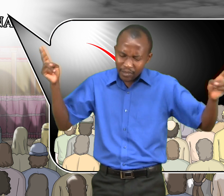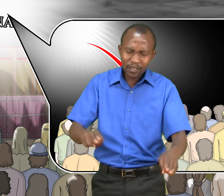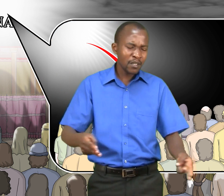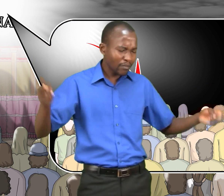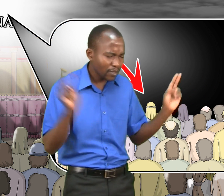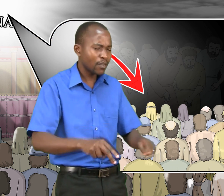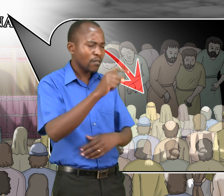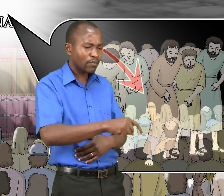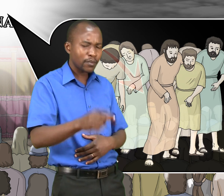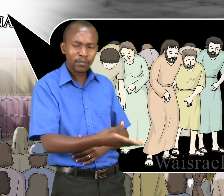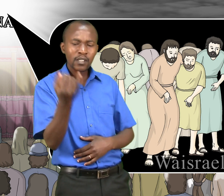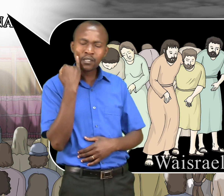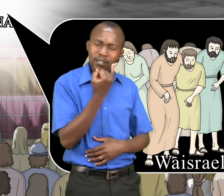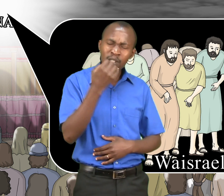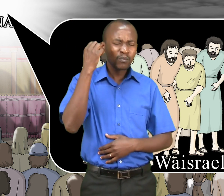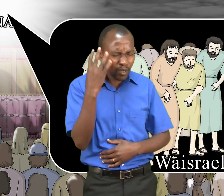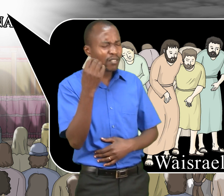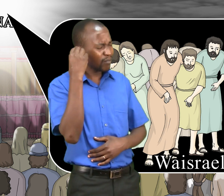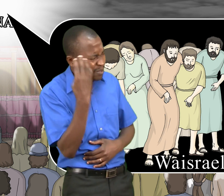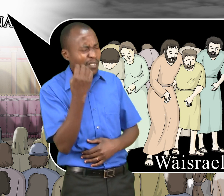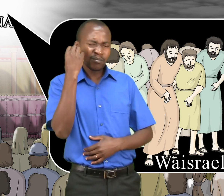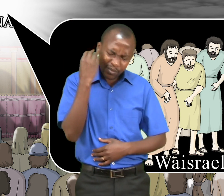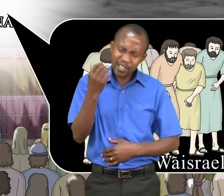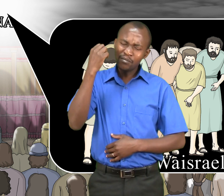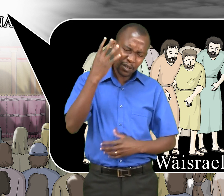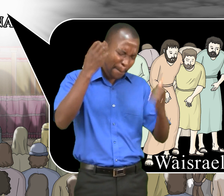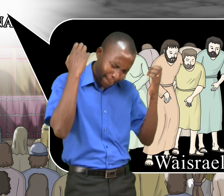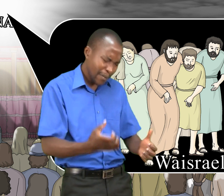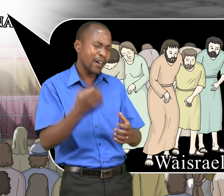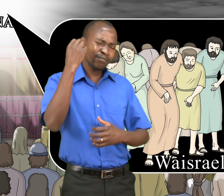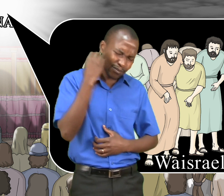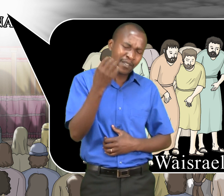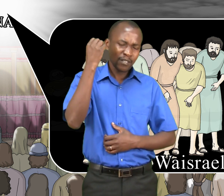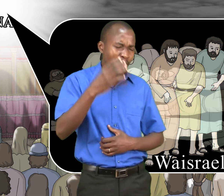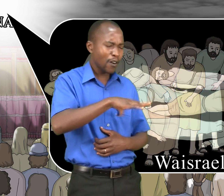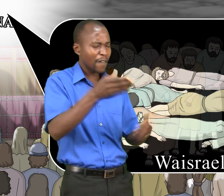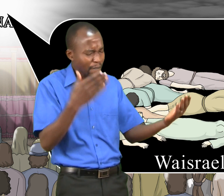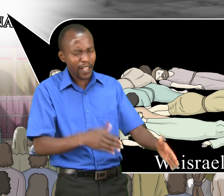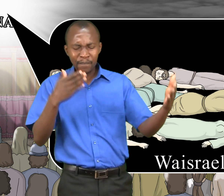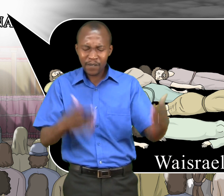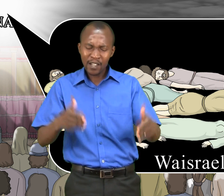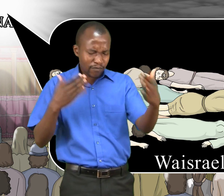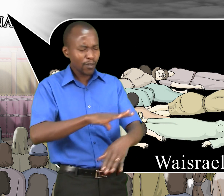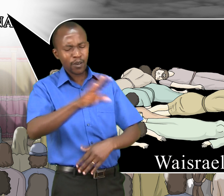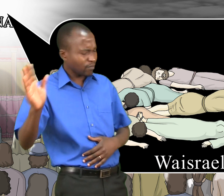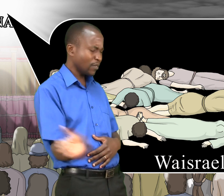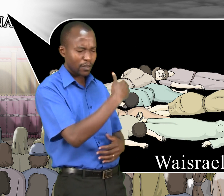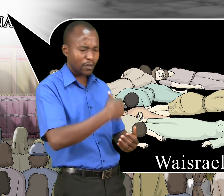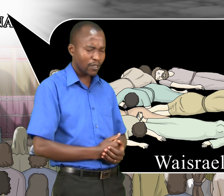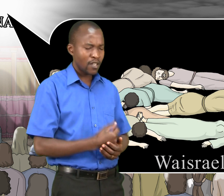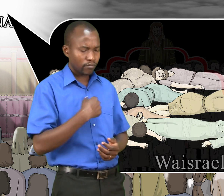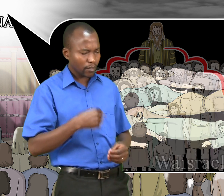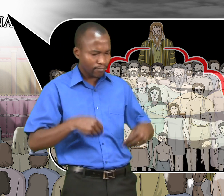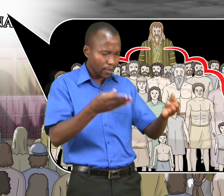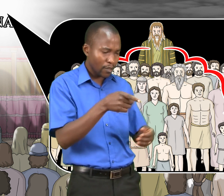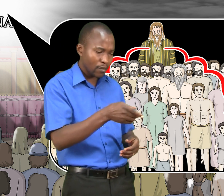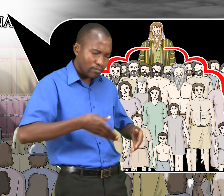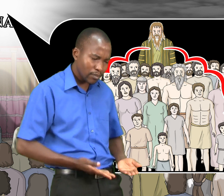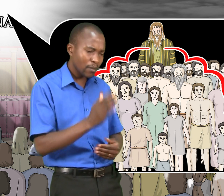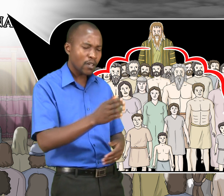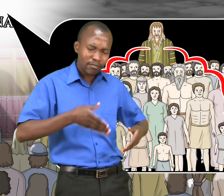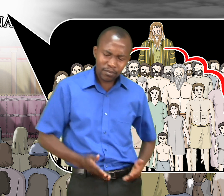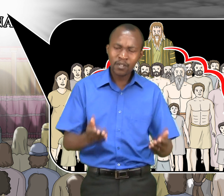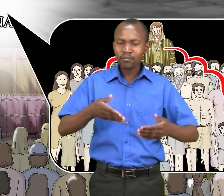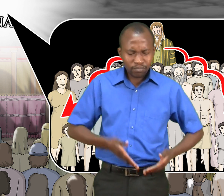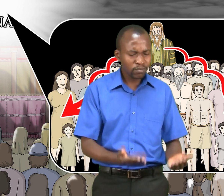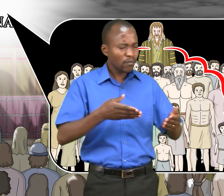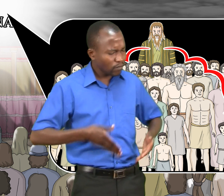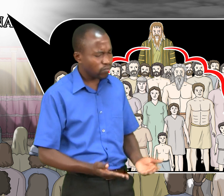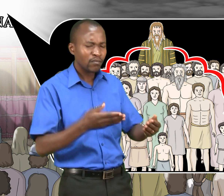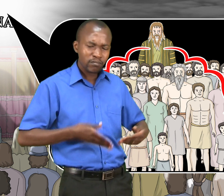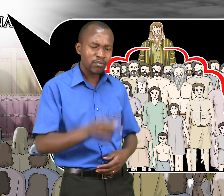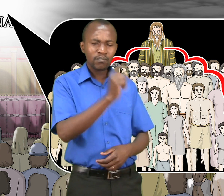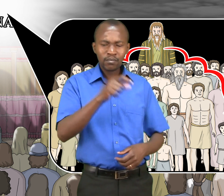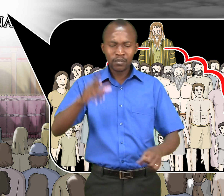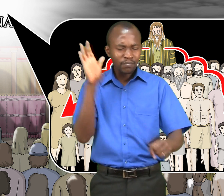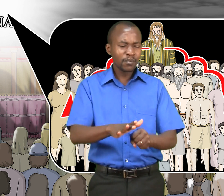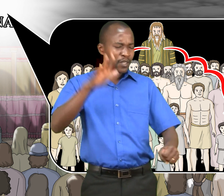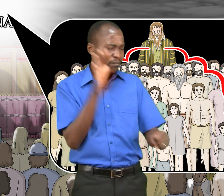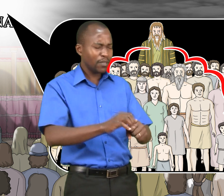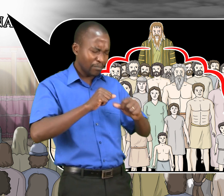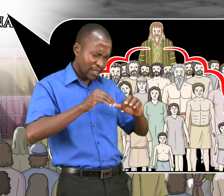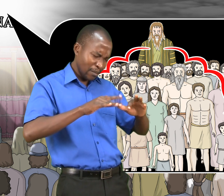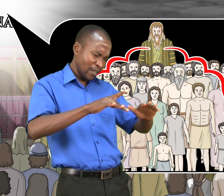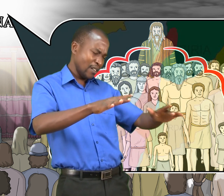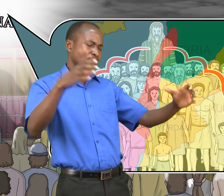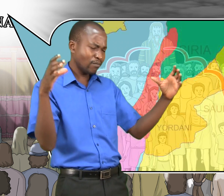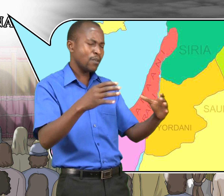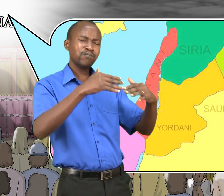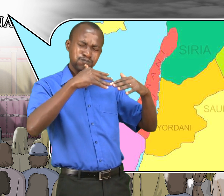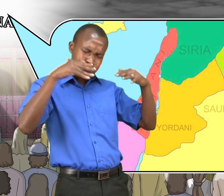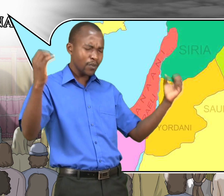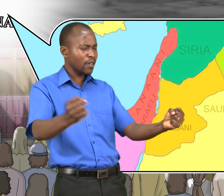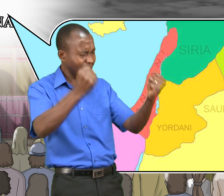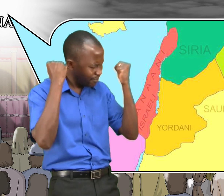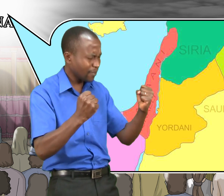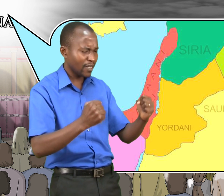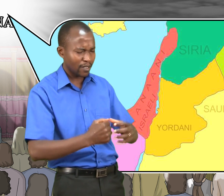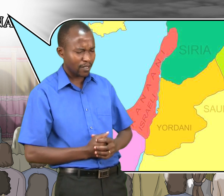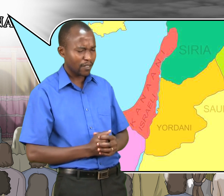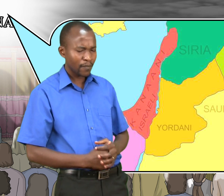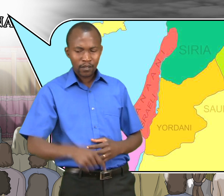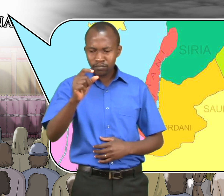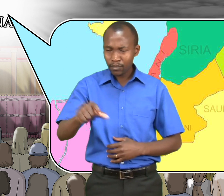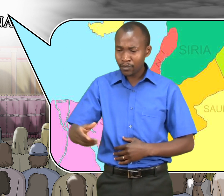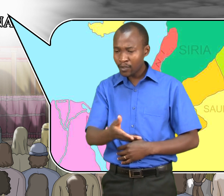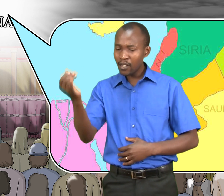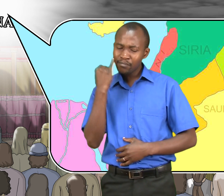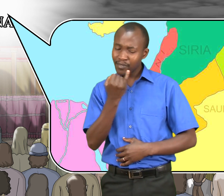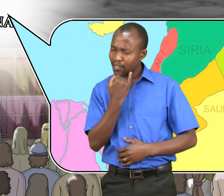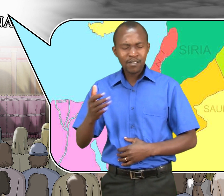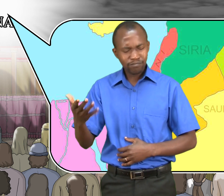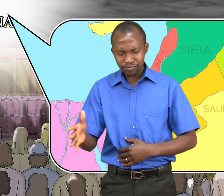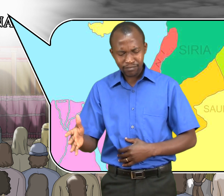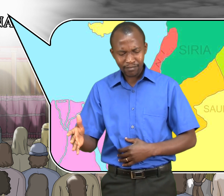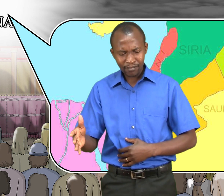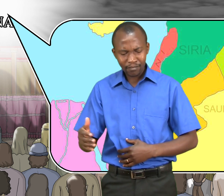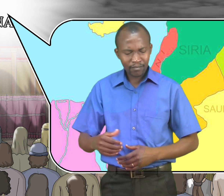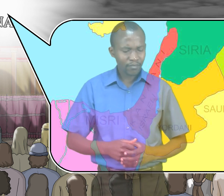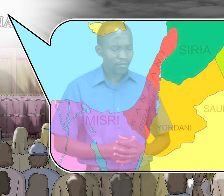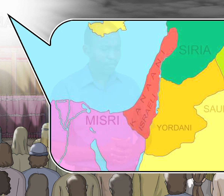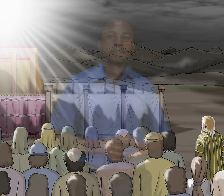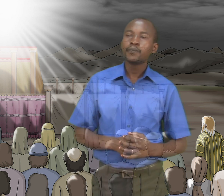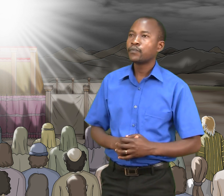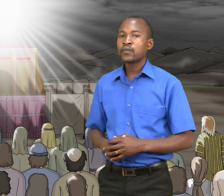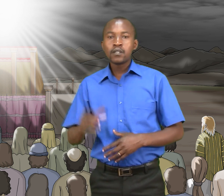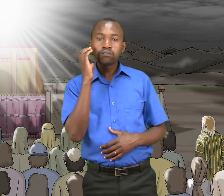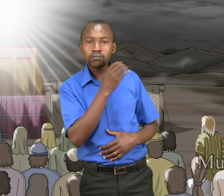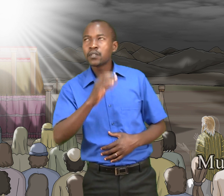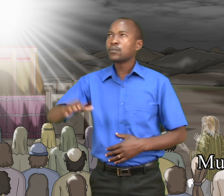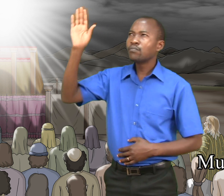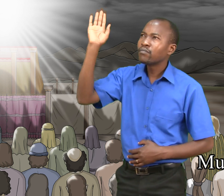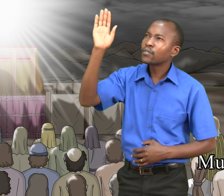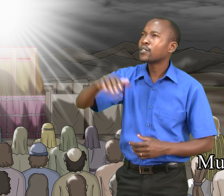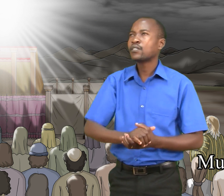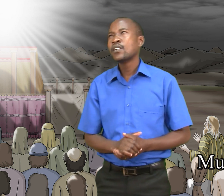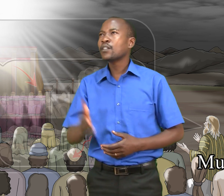I will strike them with a plague and destroy them—and I will make you into a nation greater and mightier than they are.”